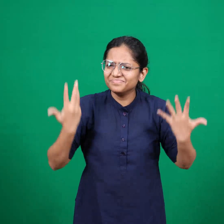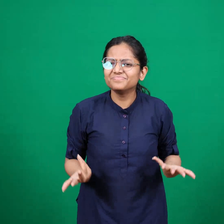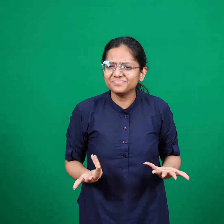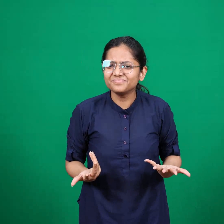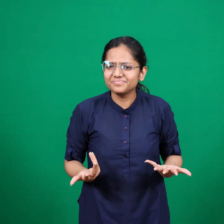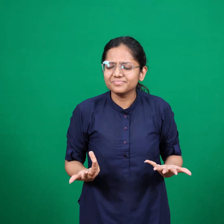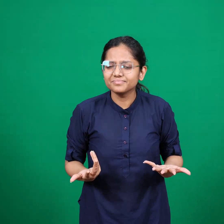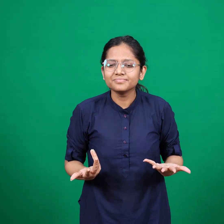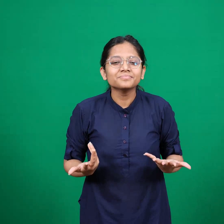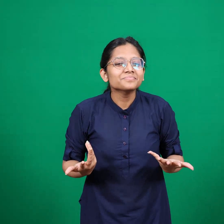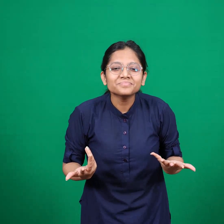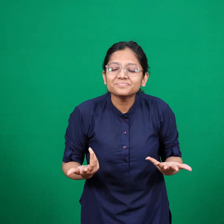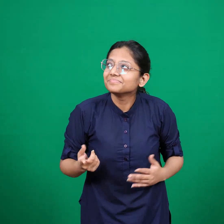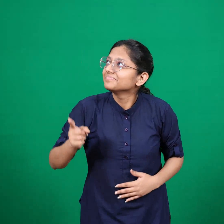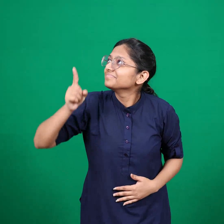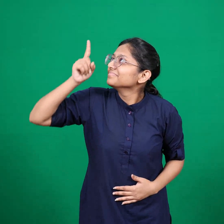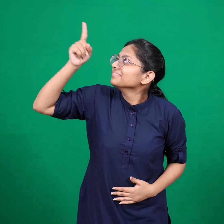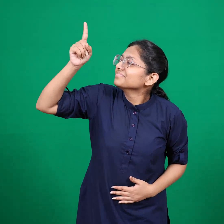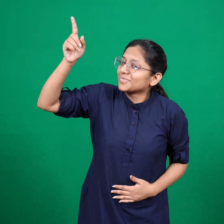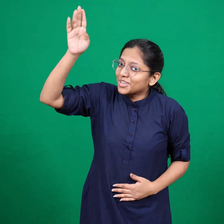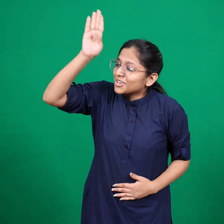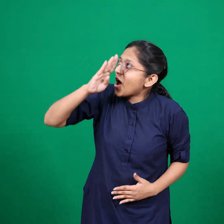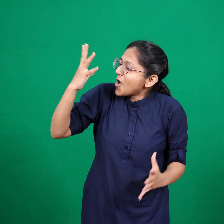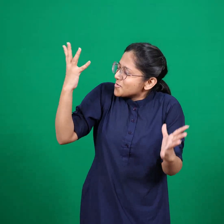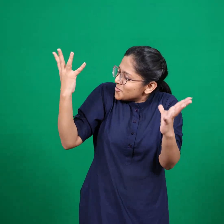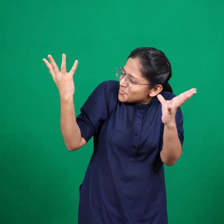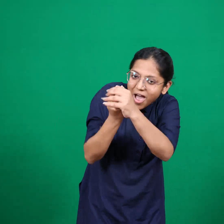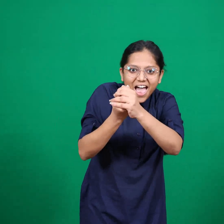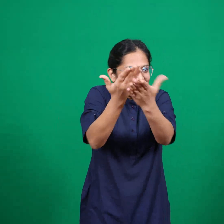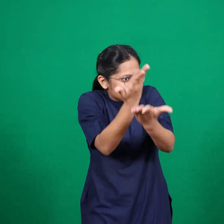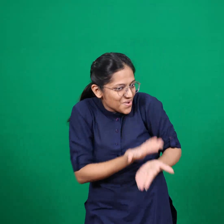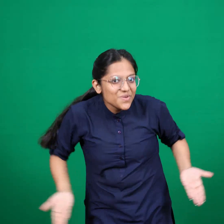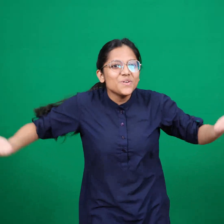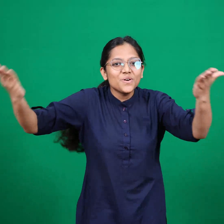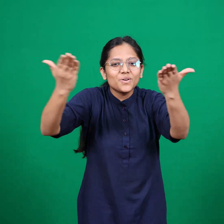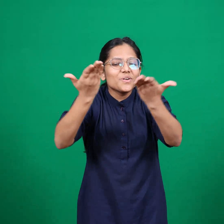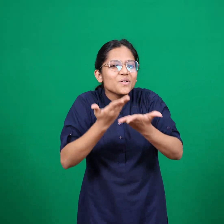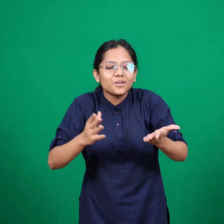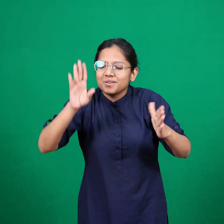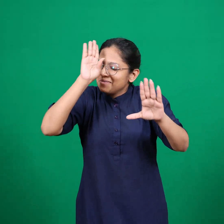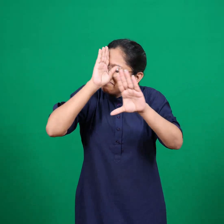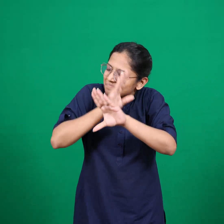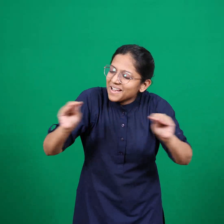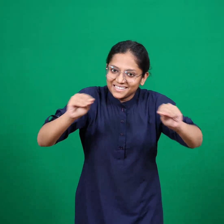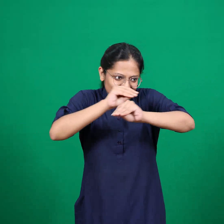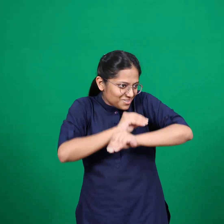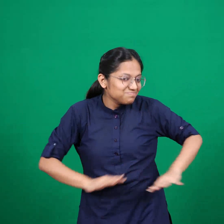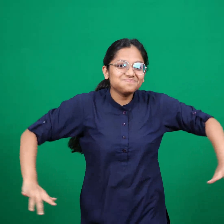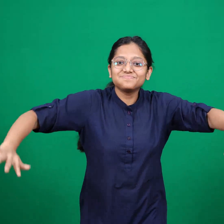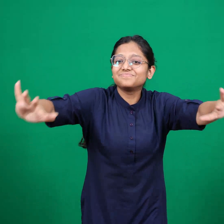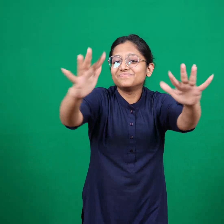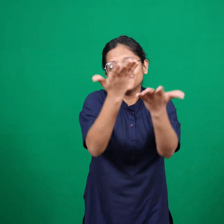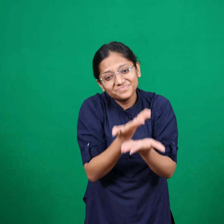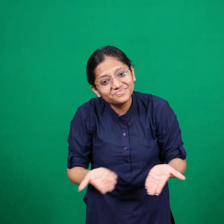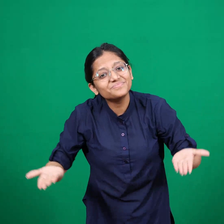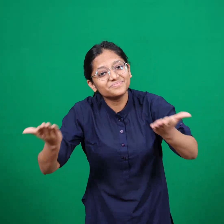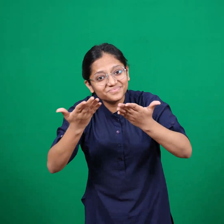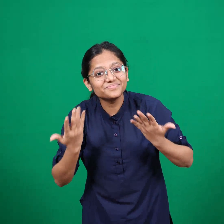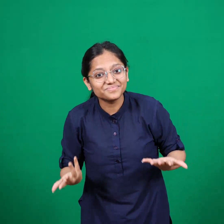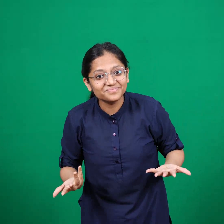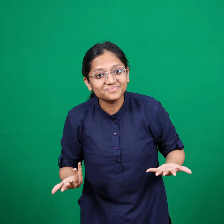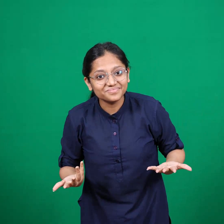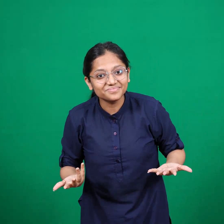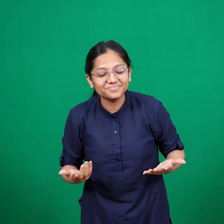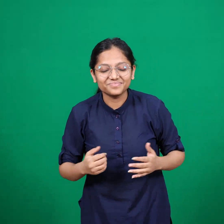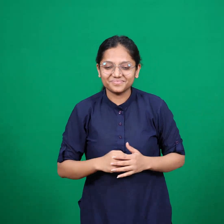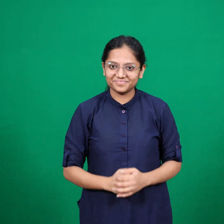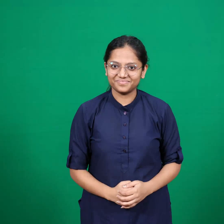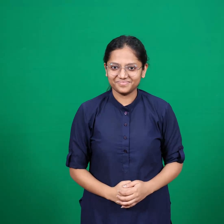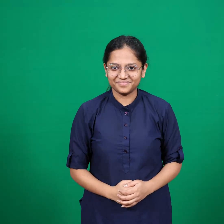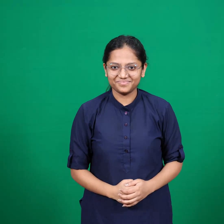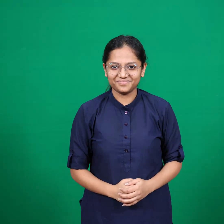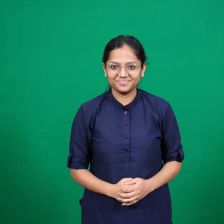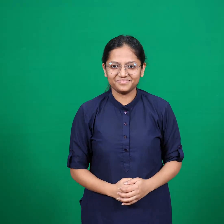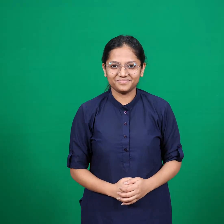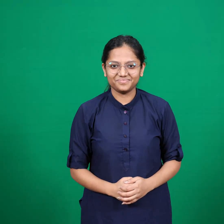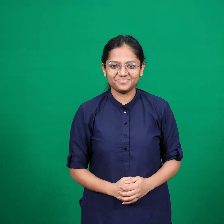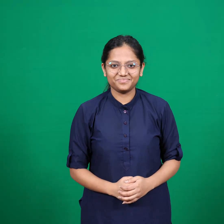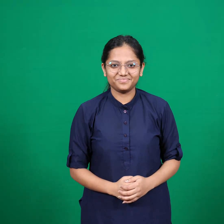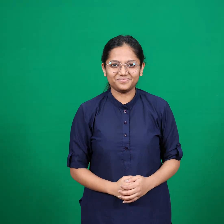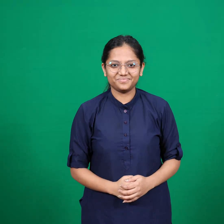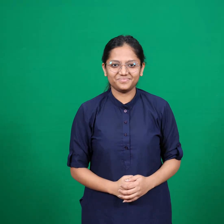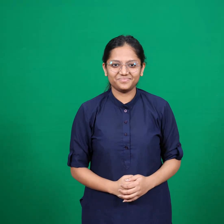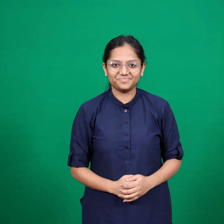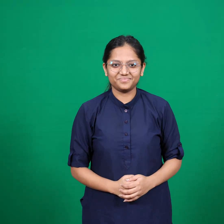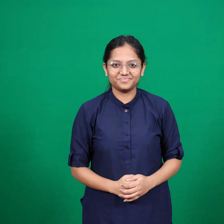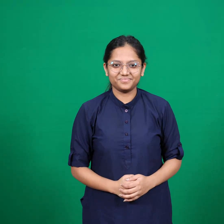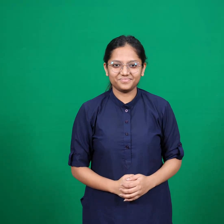And the God of peace will be with you.